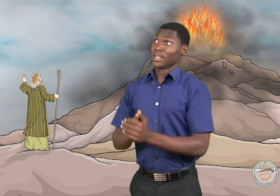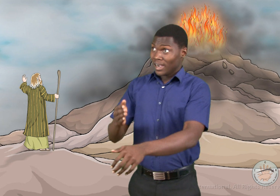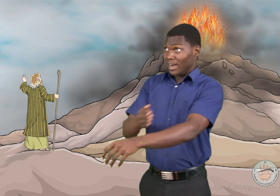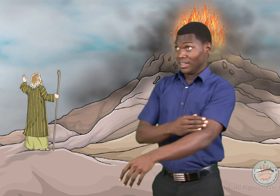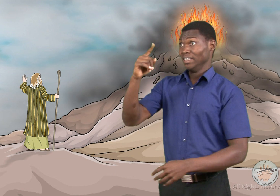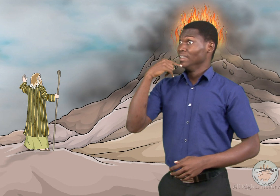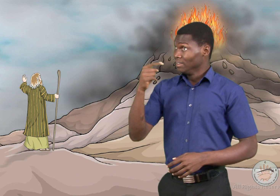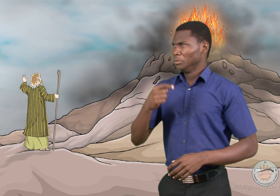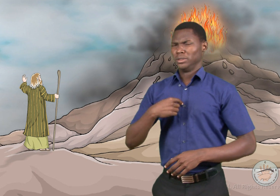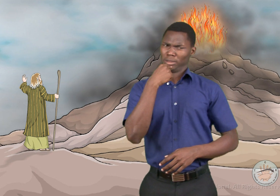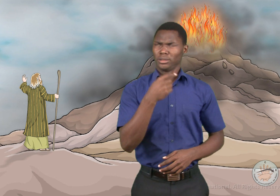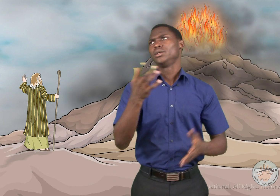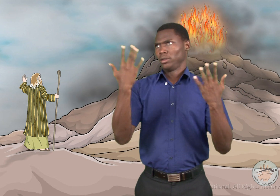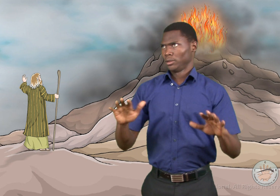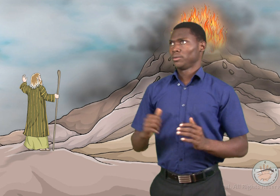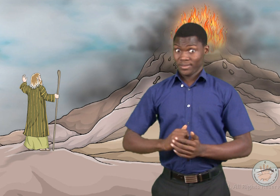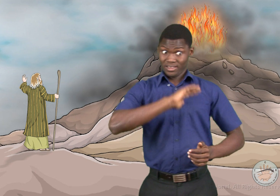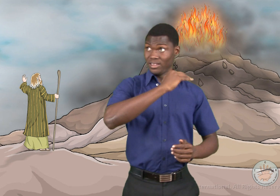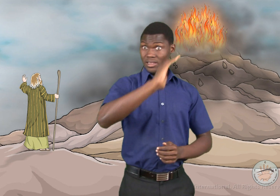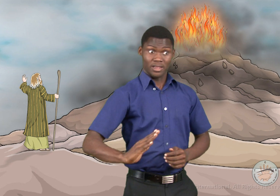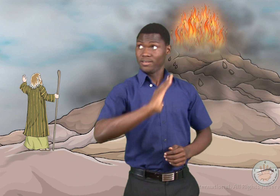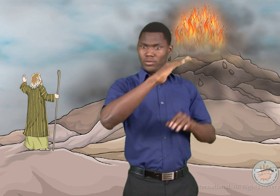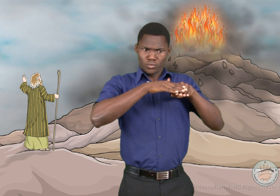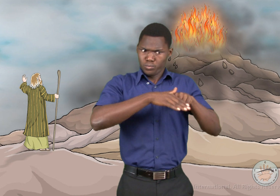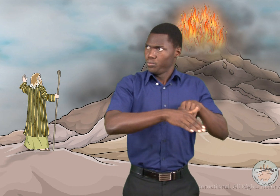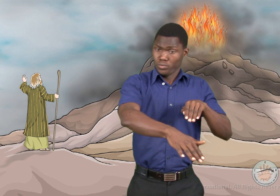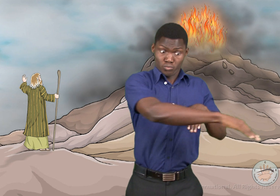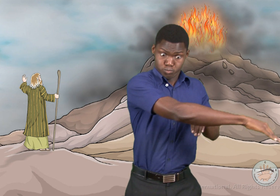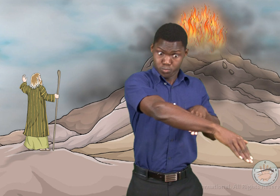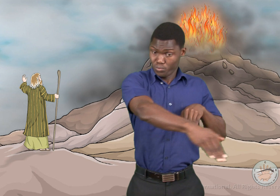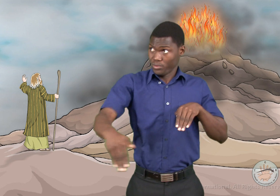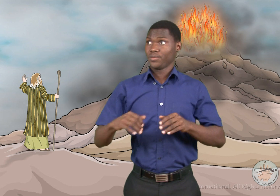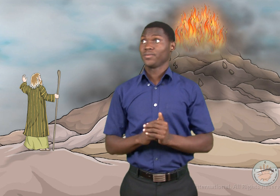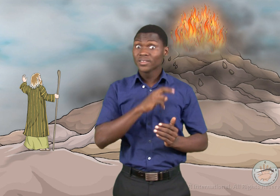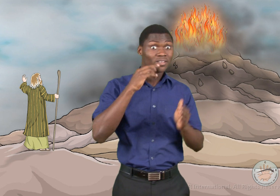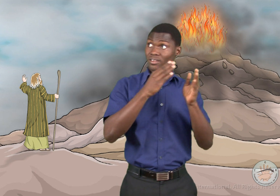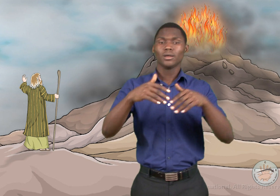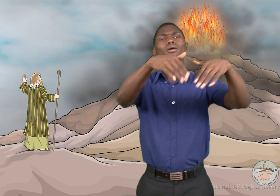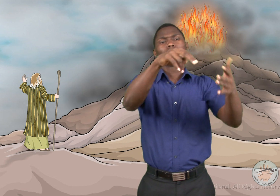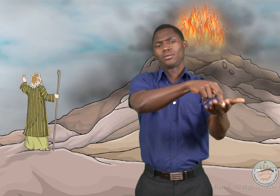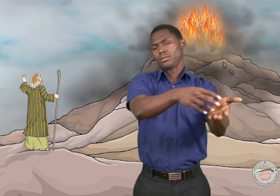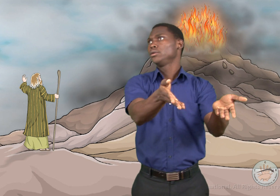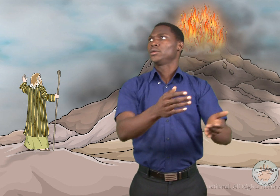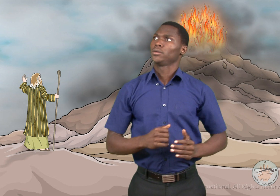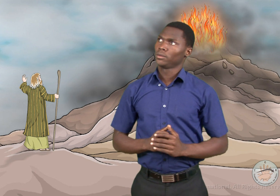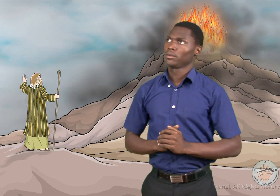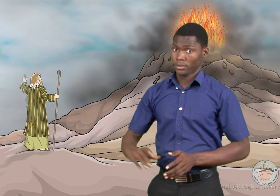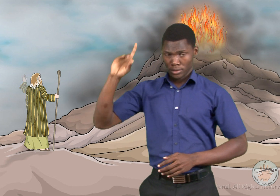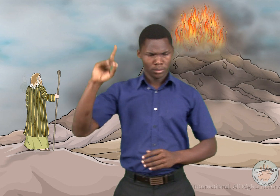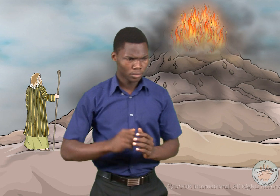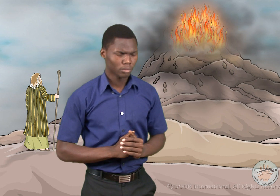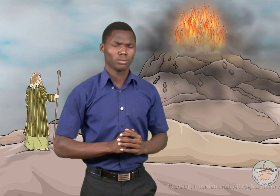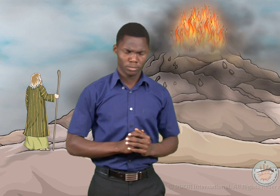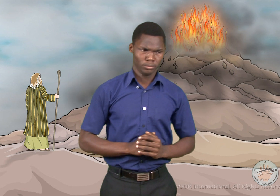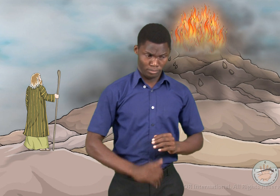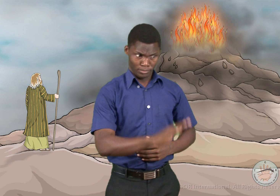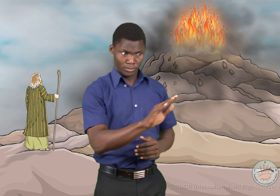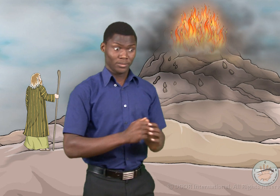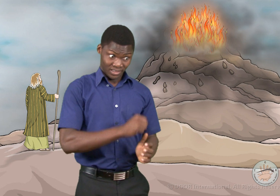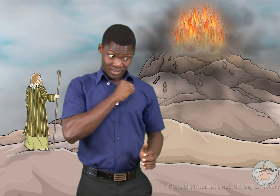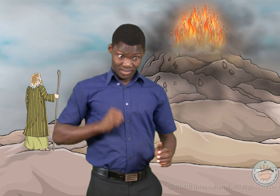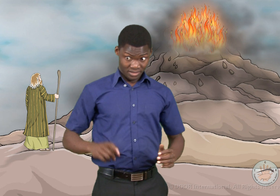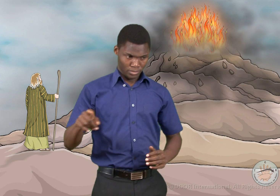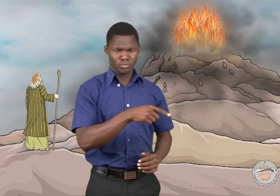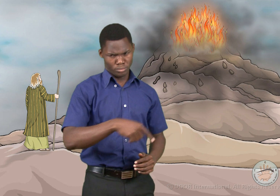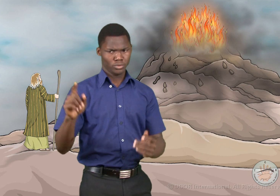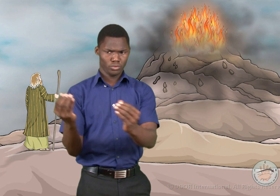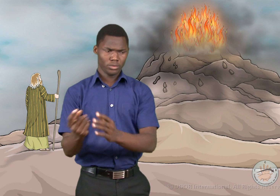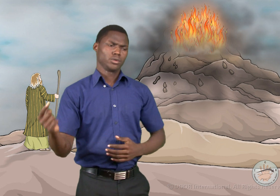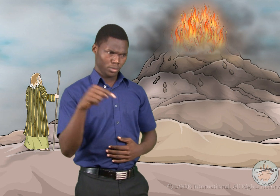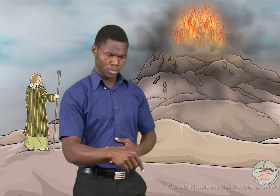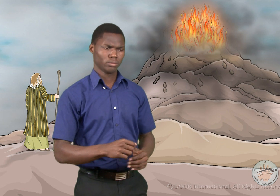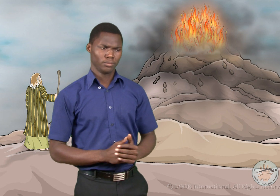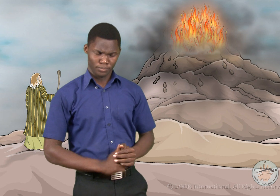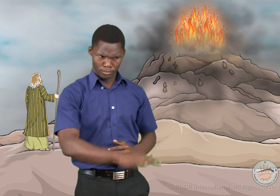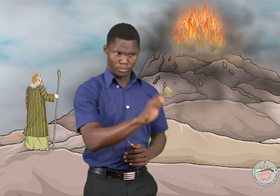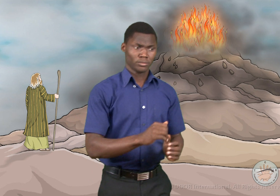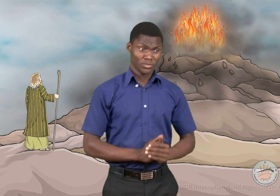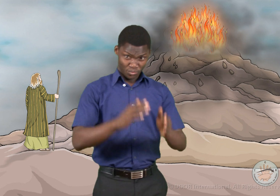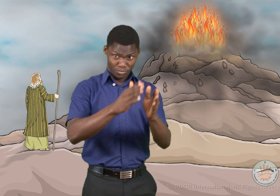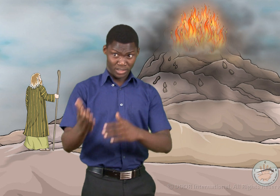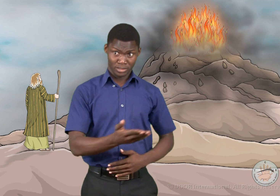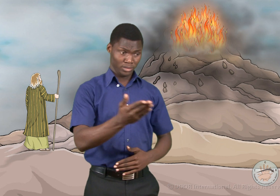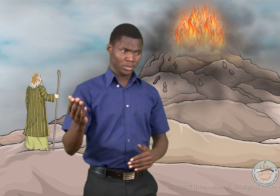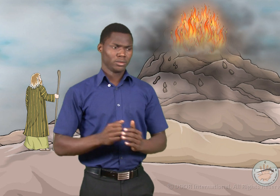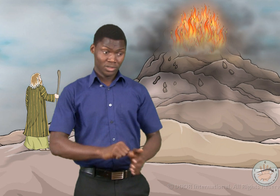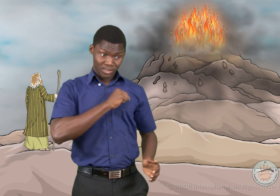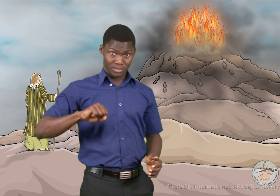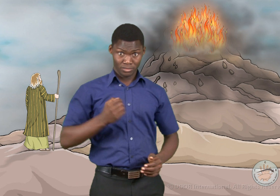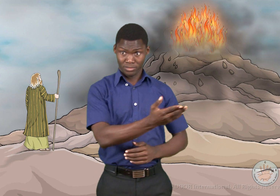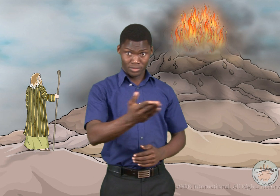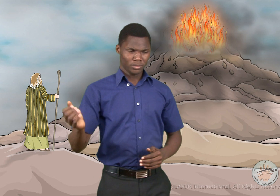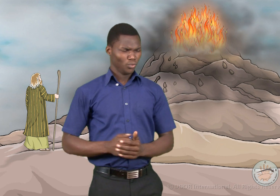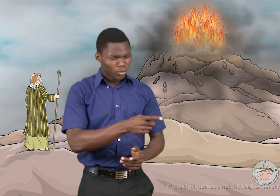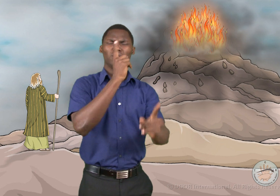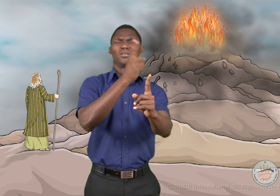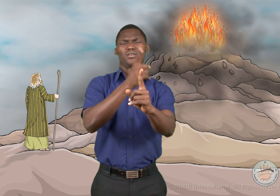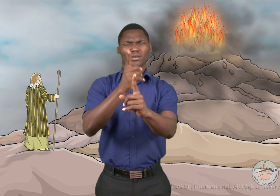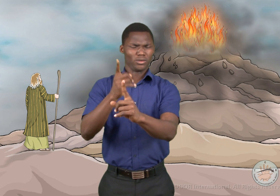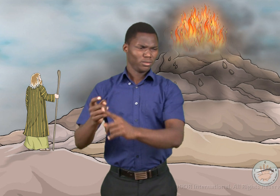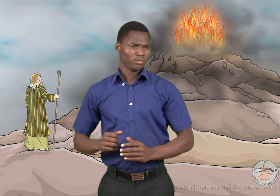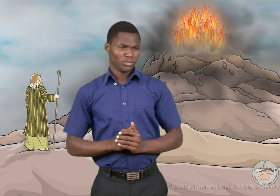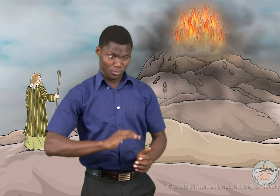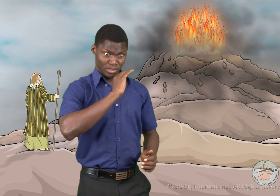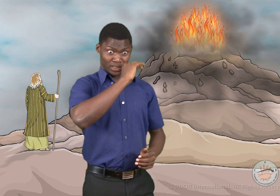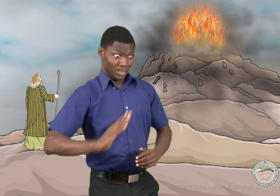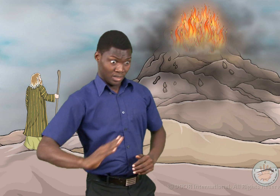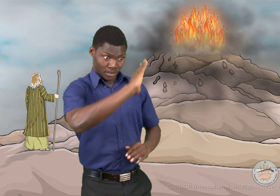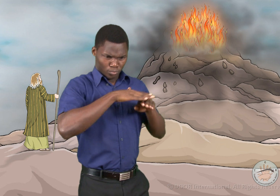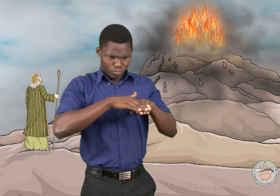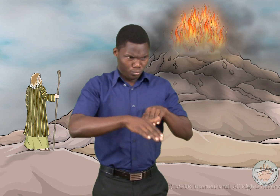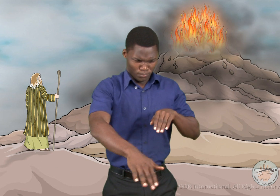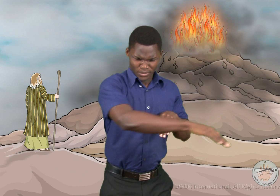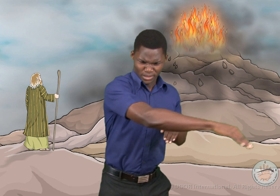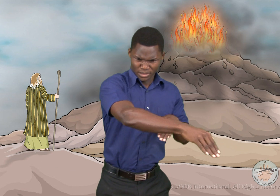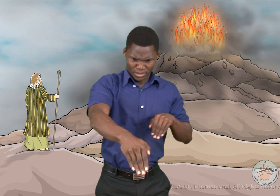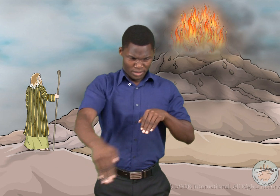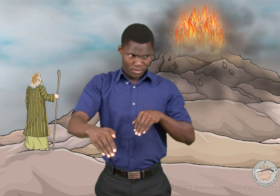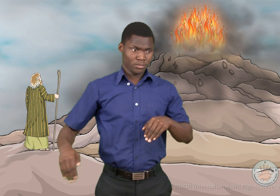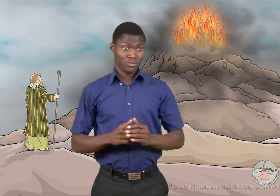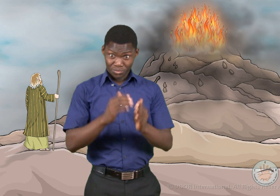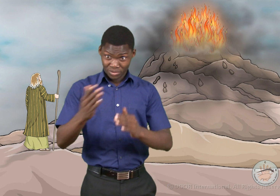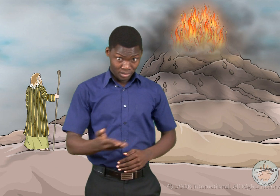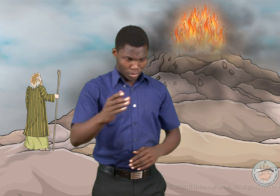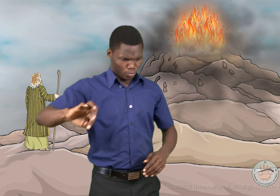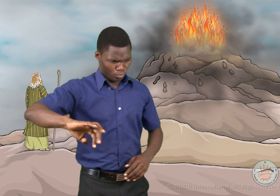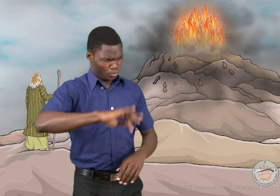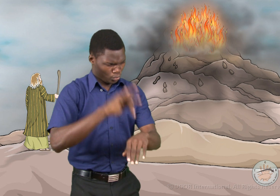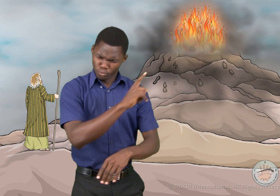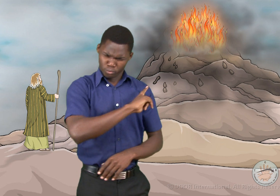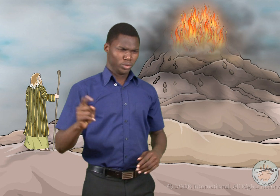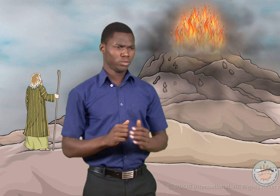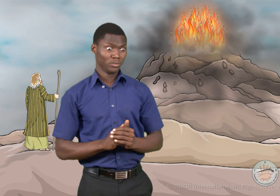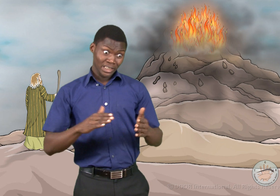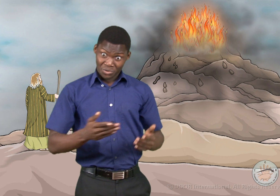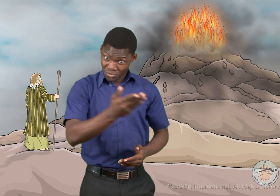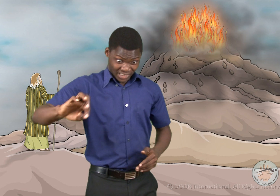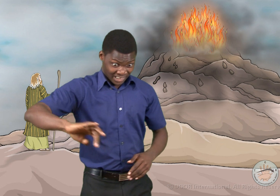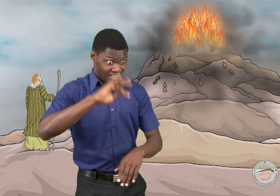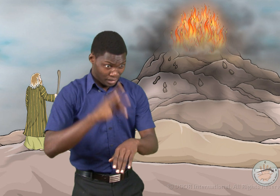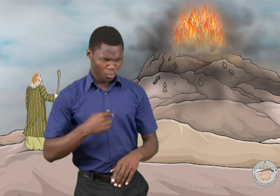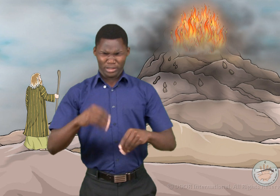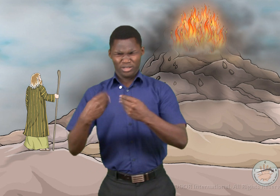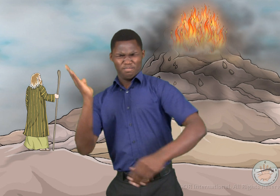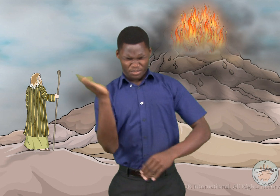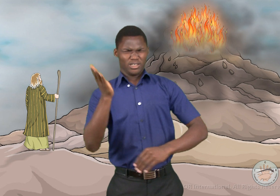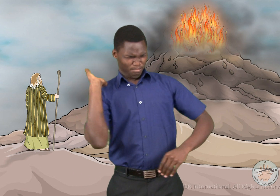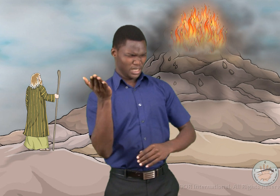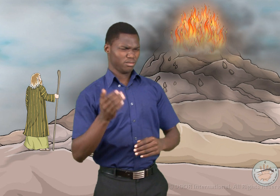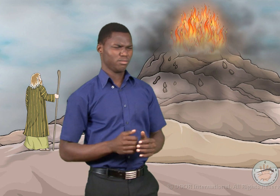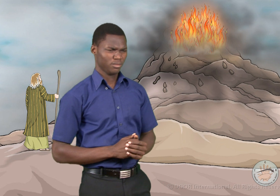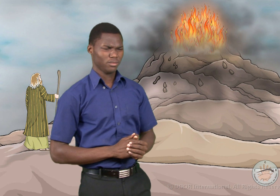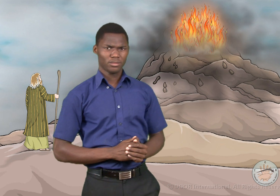But Moses said to the LORD, “The people cannot come up Mount Sinai, for You solemnly warned us, ‘Put a boundary around the mountain and set it apart as holy.’” And the LORD replied, “Go down and bring Aaron with you.